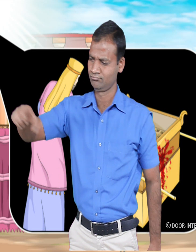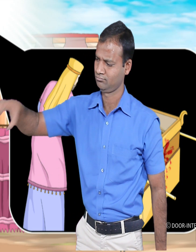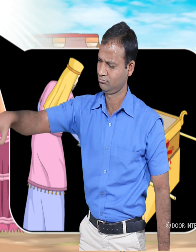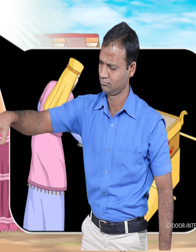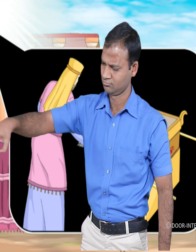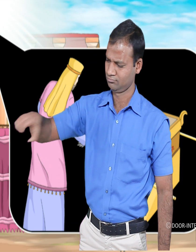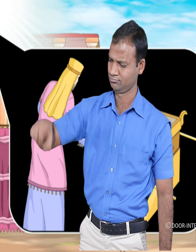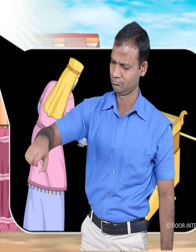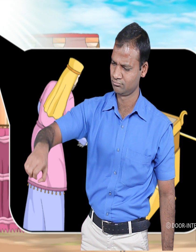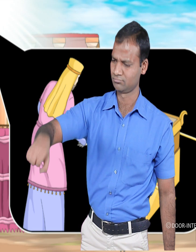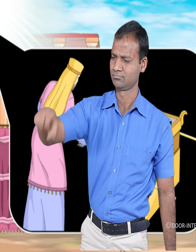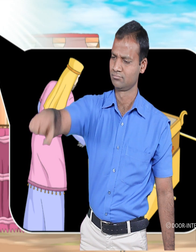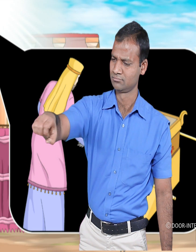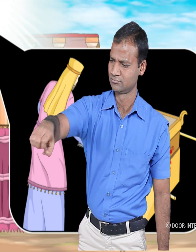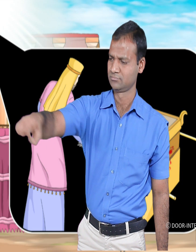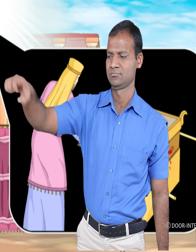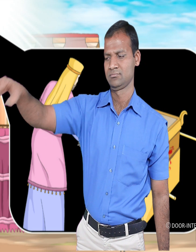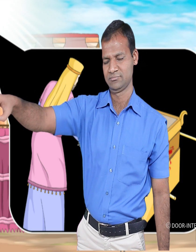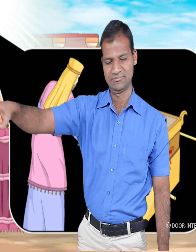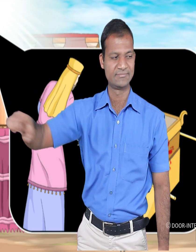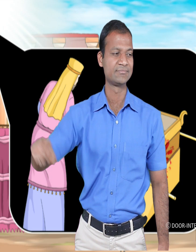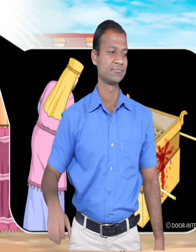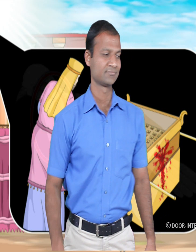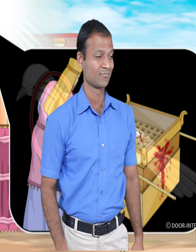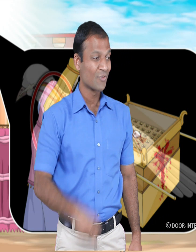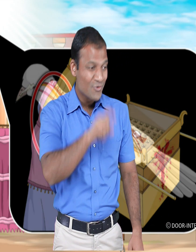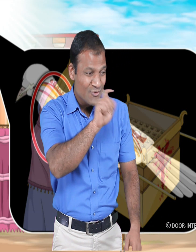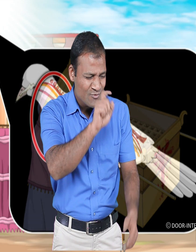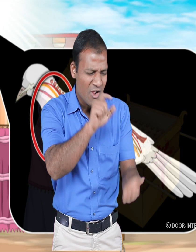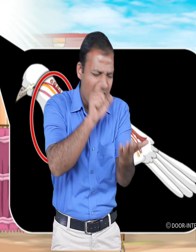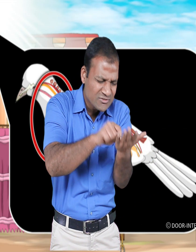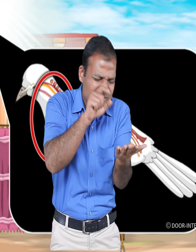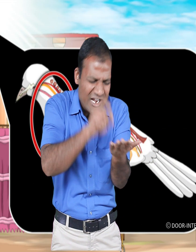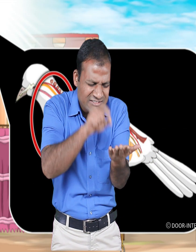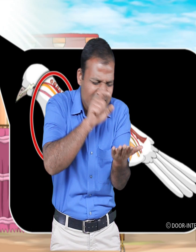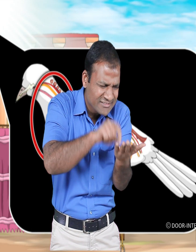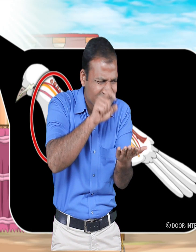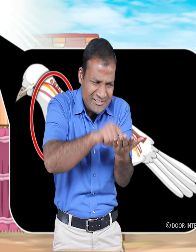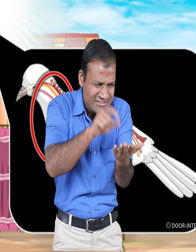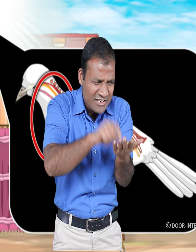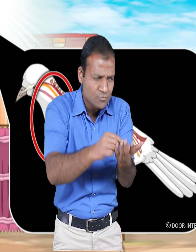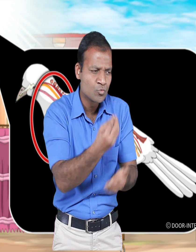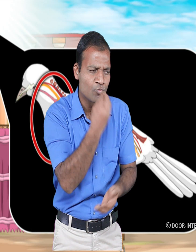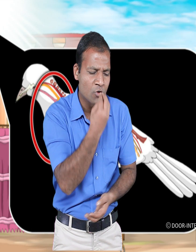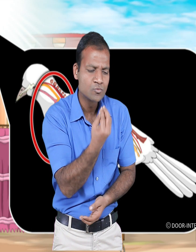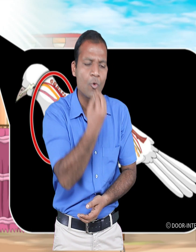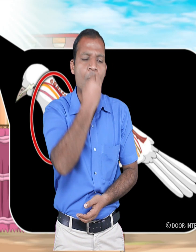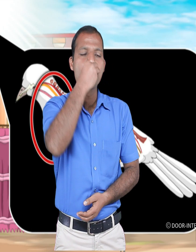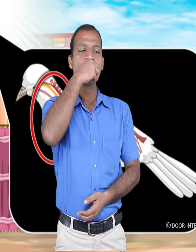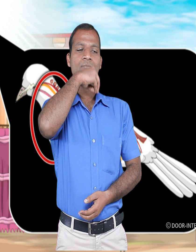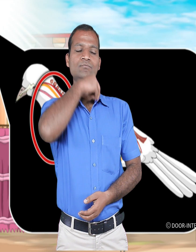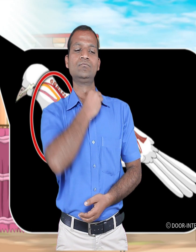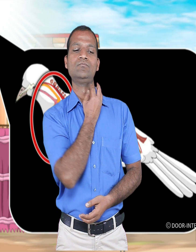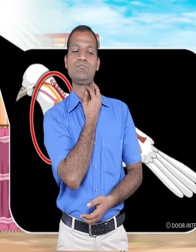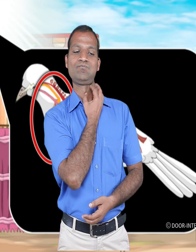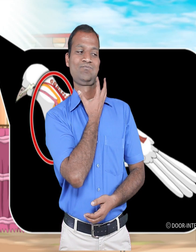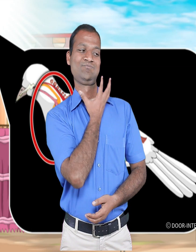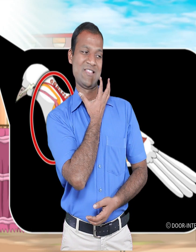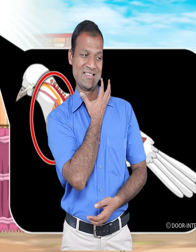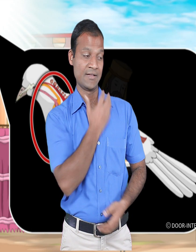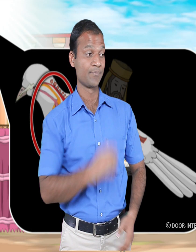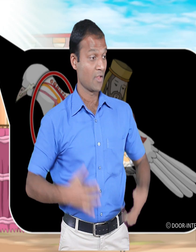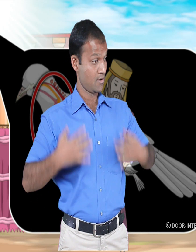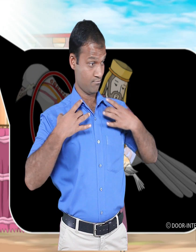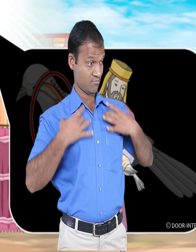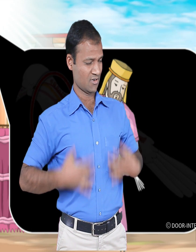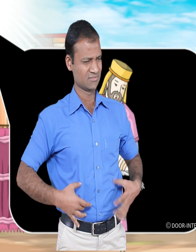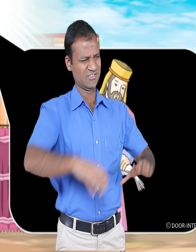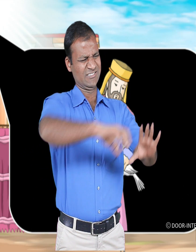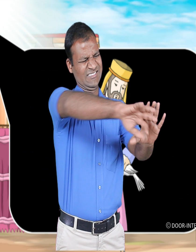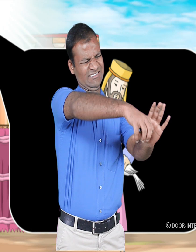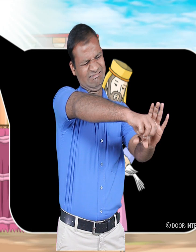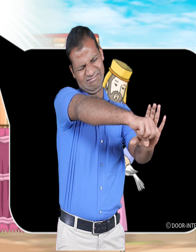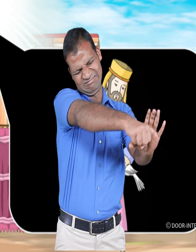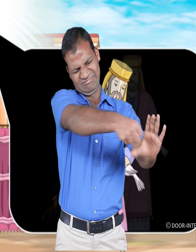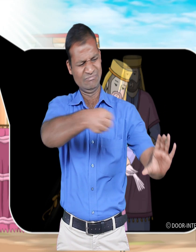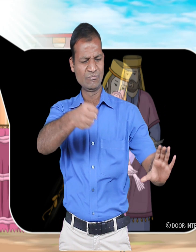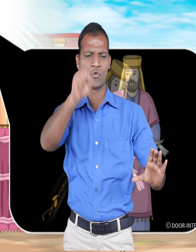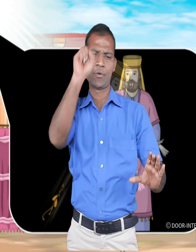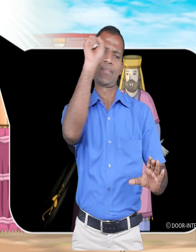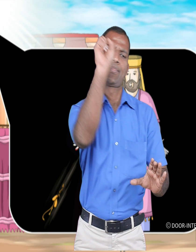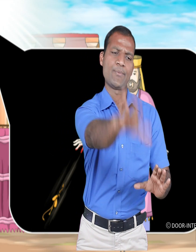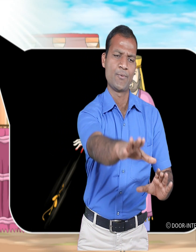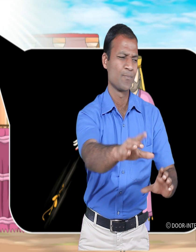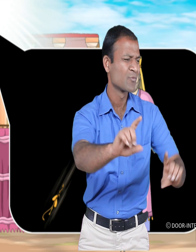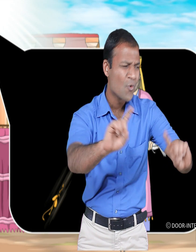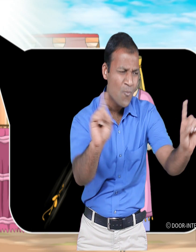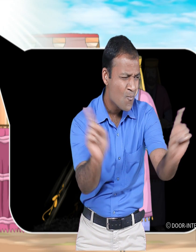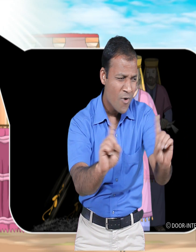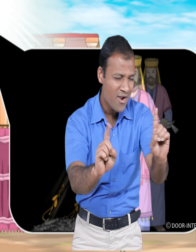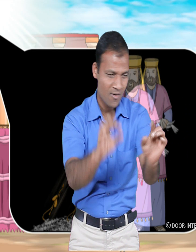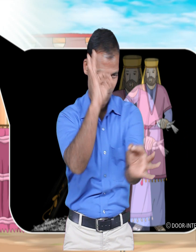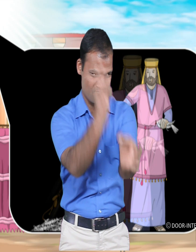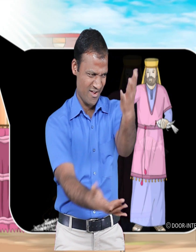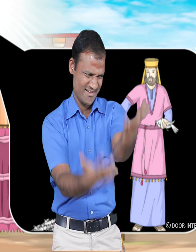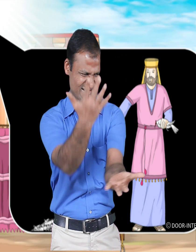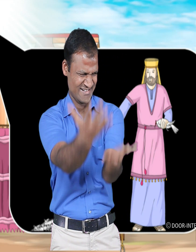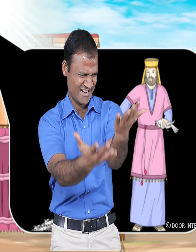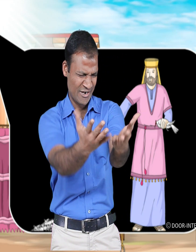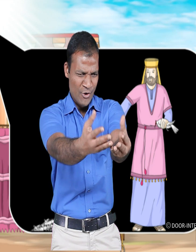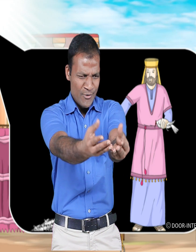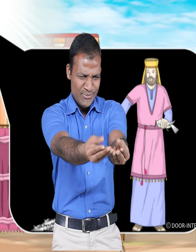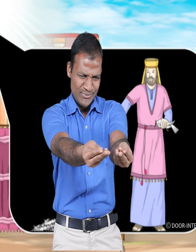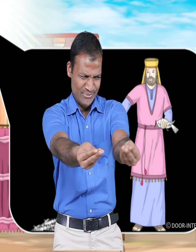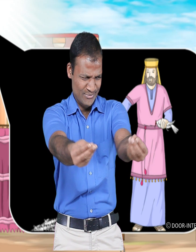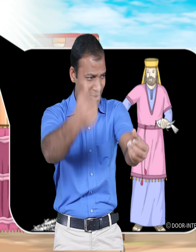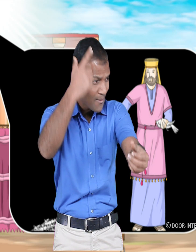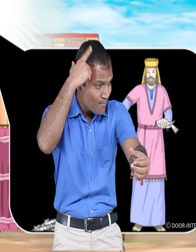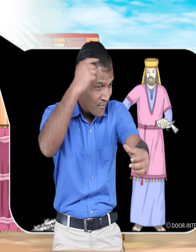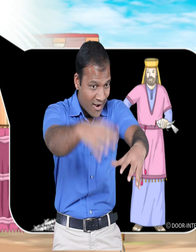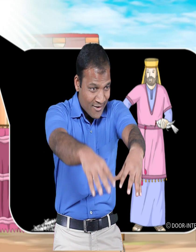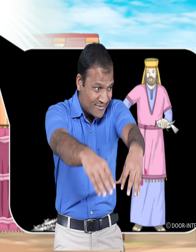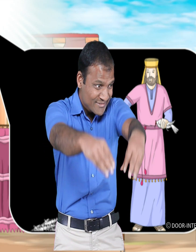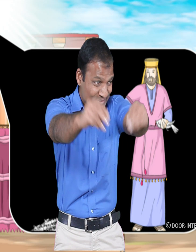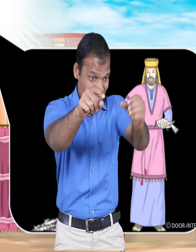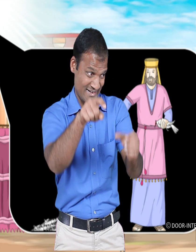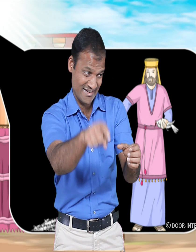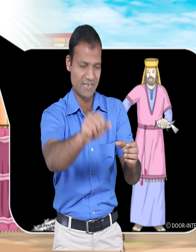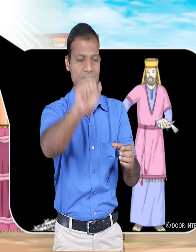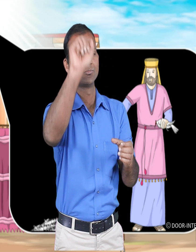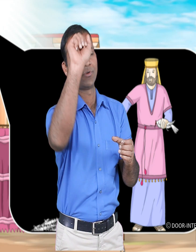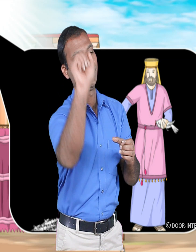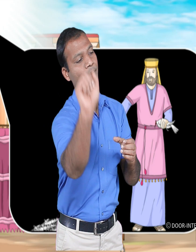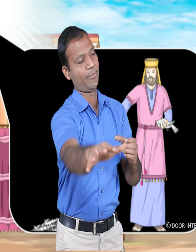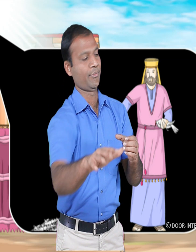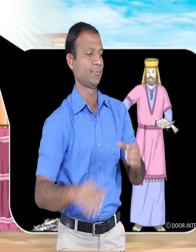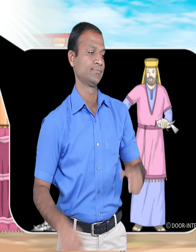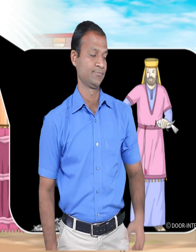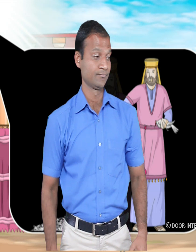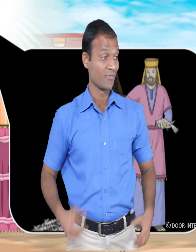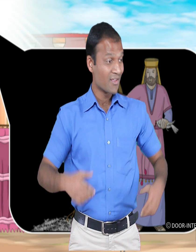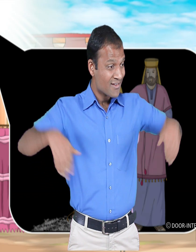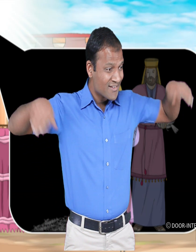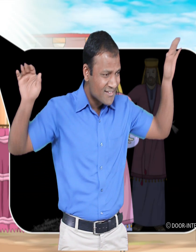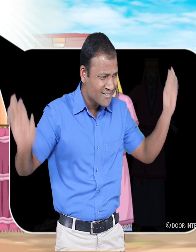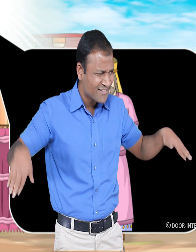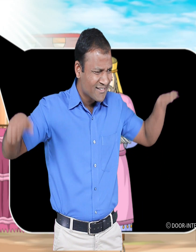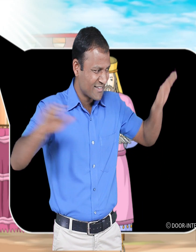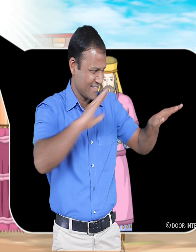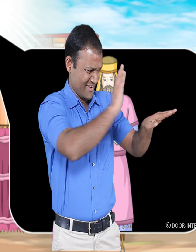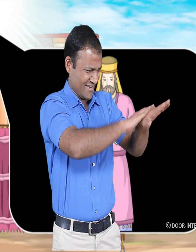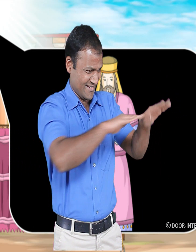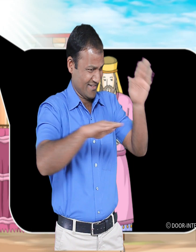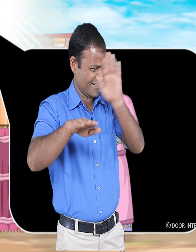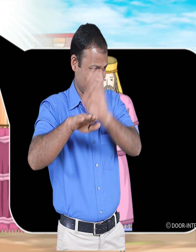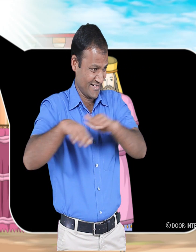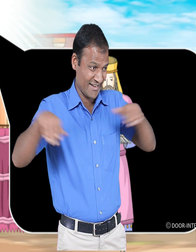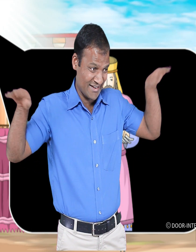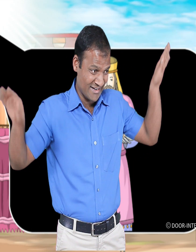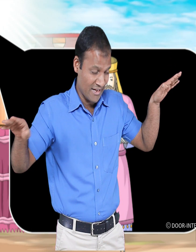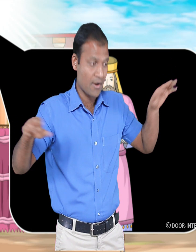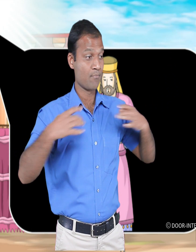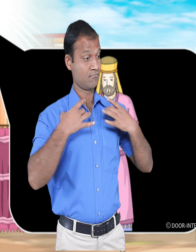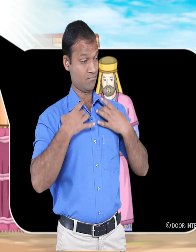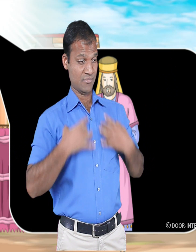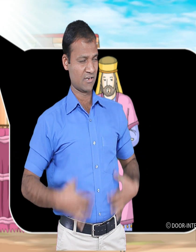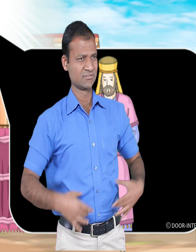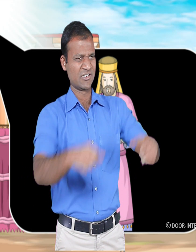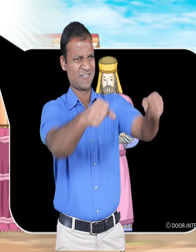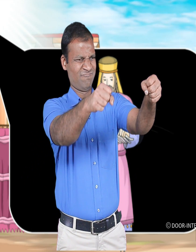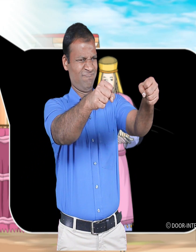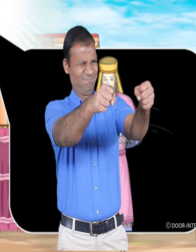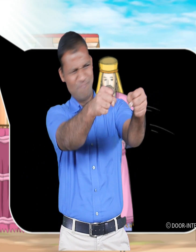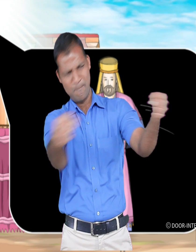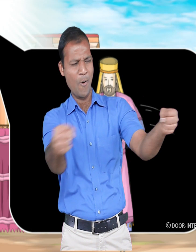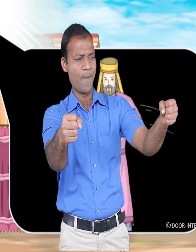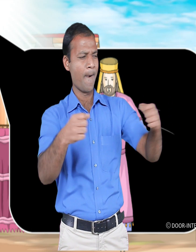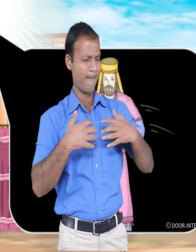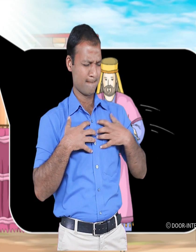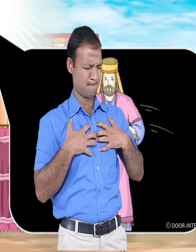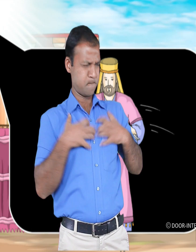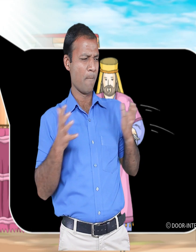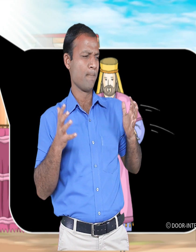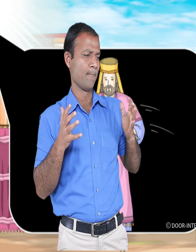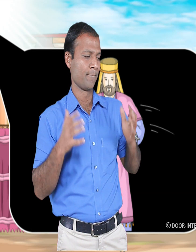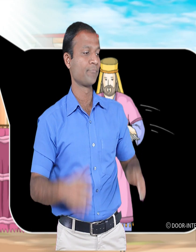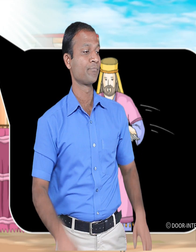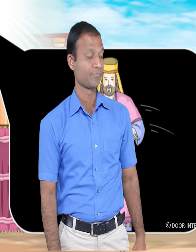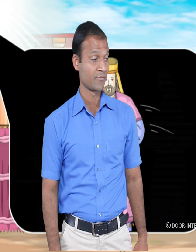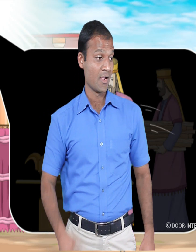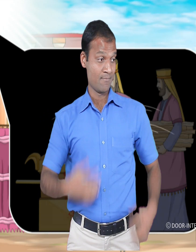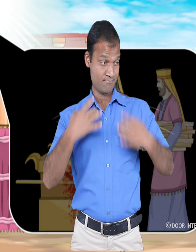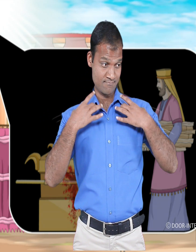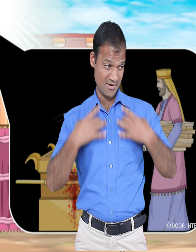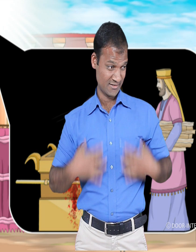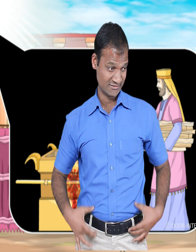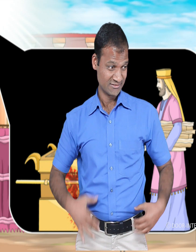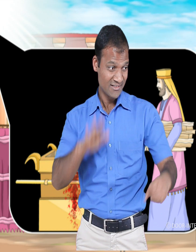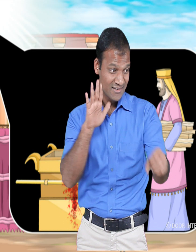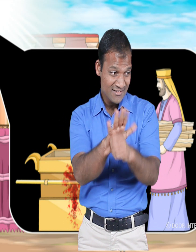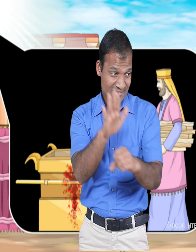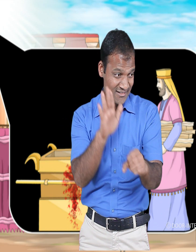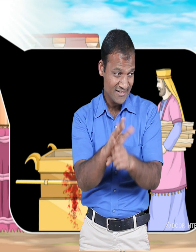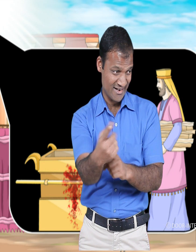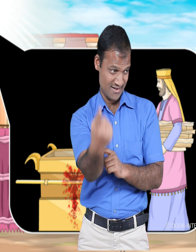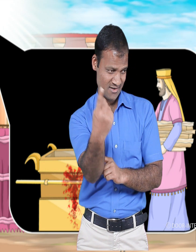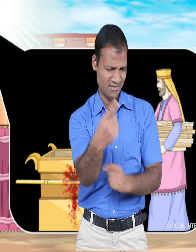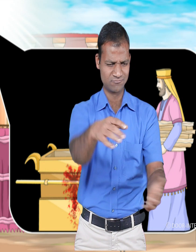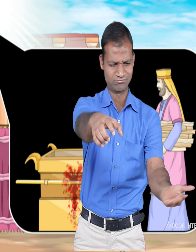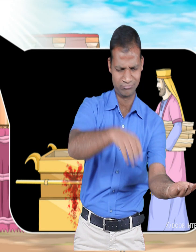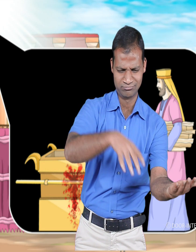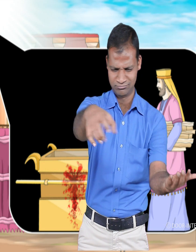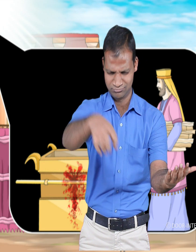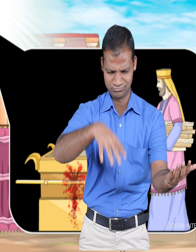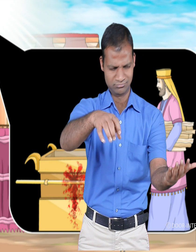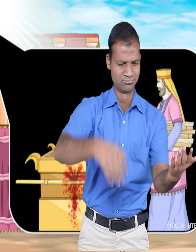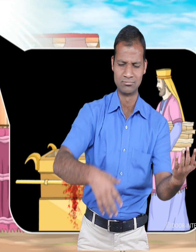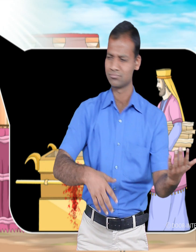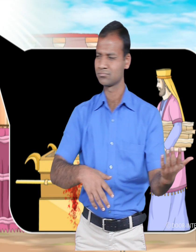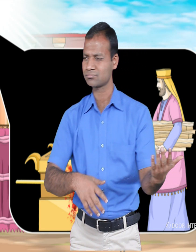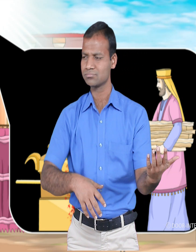And he is to remove the crop with its contents and throw it to the east side of the altar, in the place for ashes.